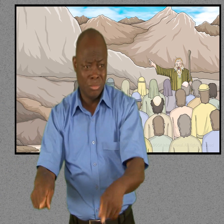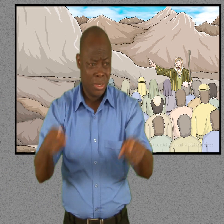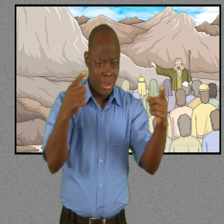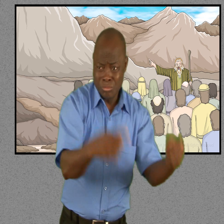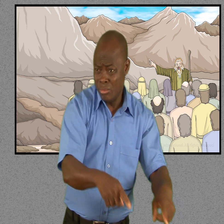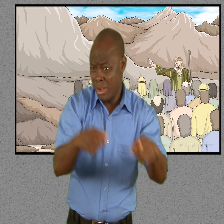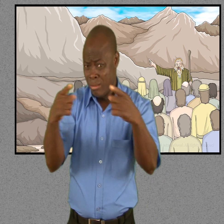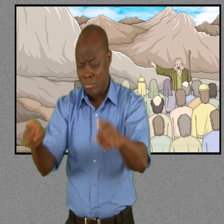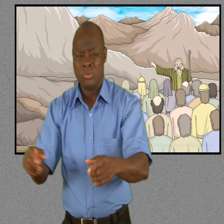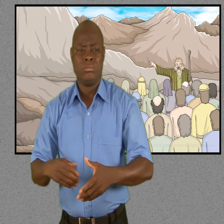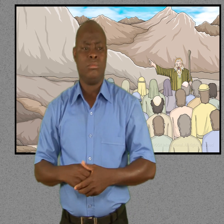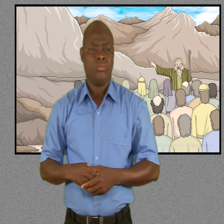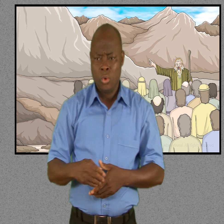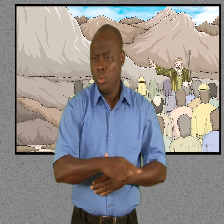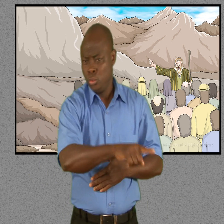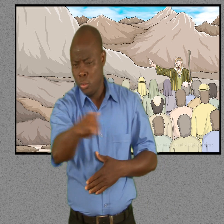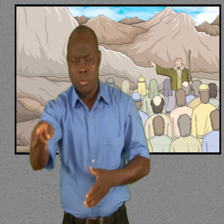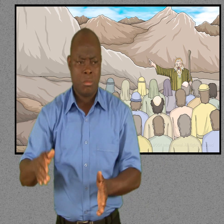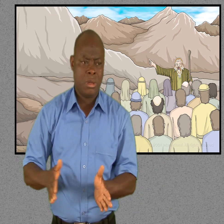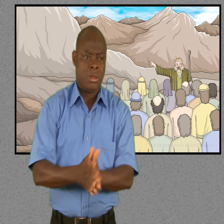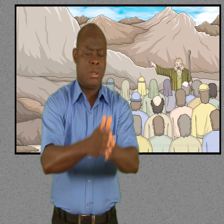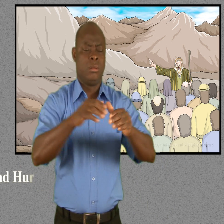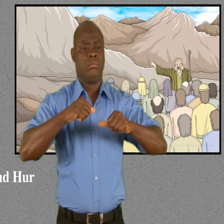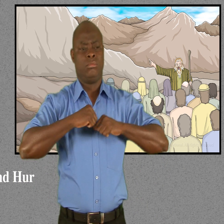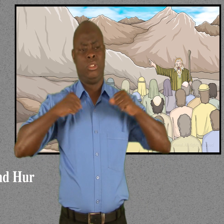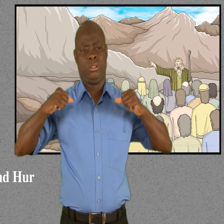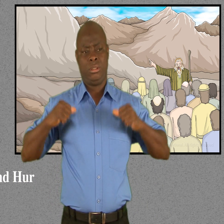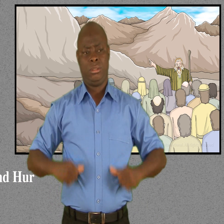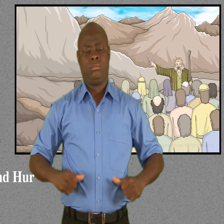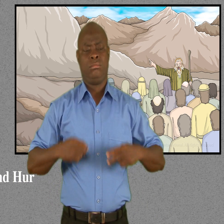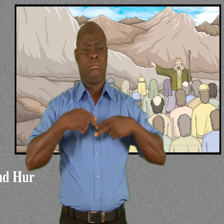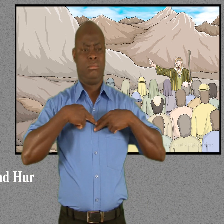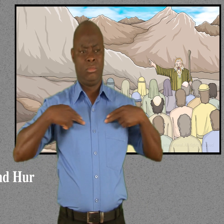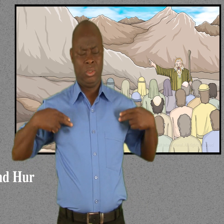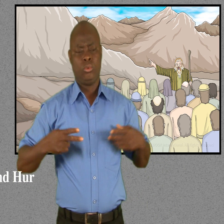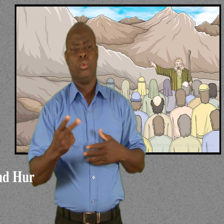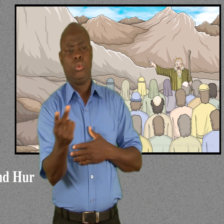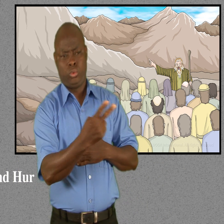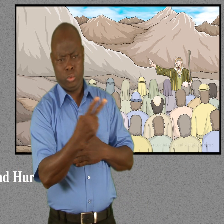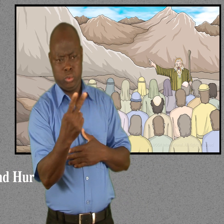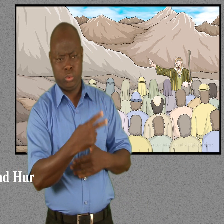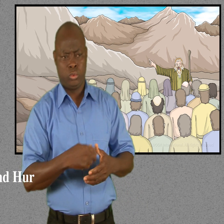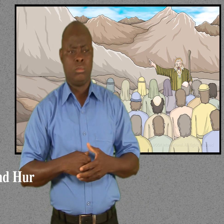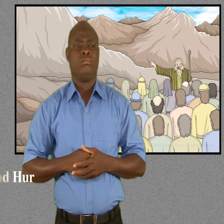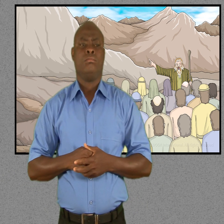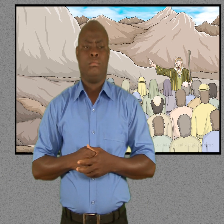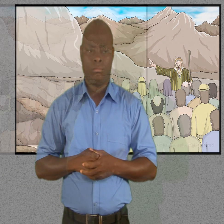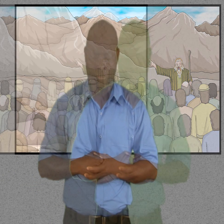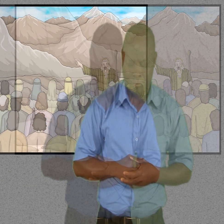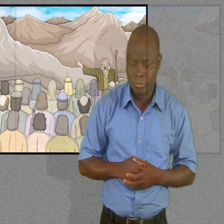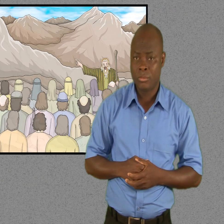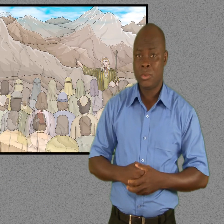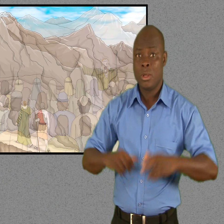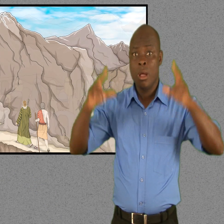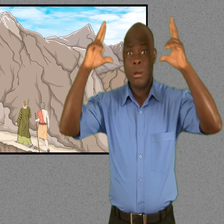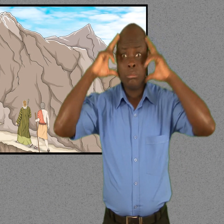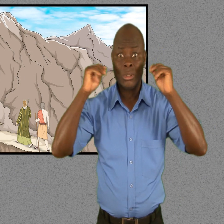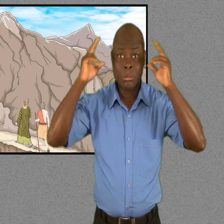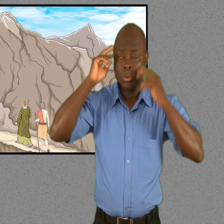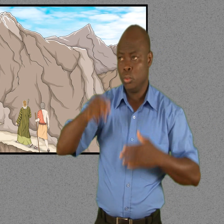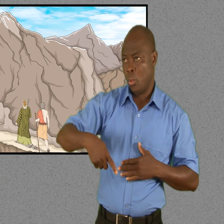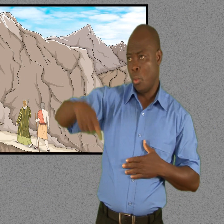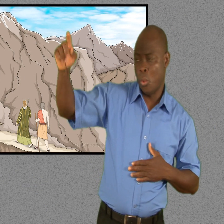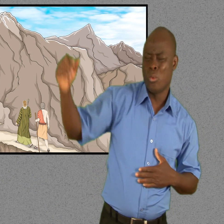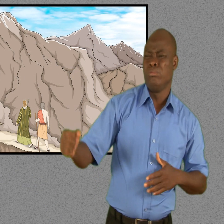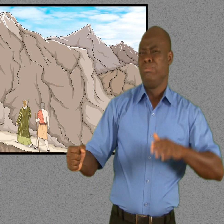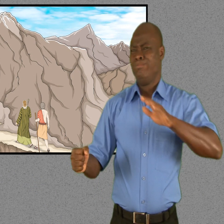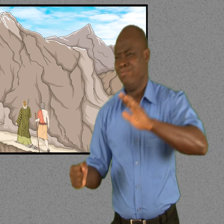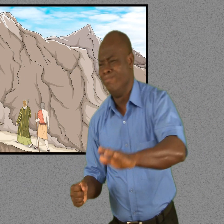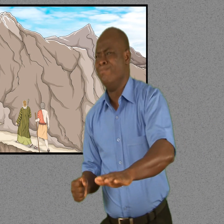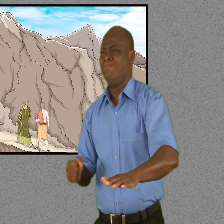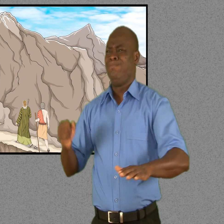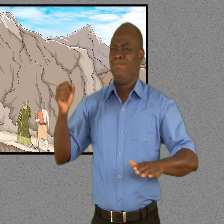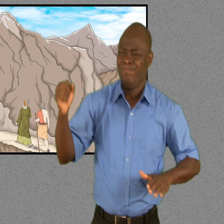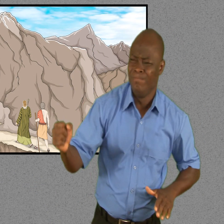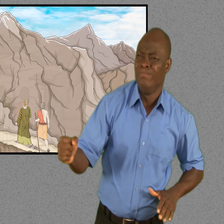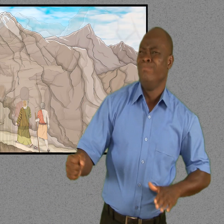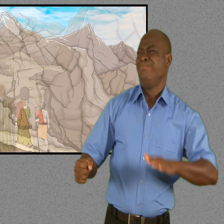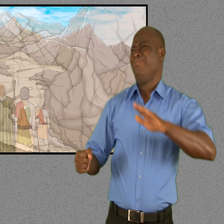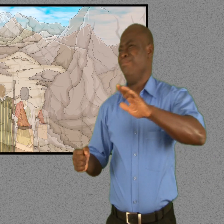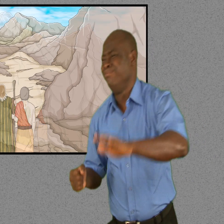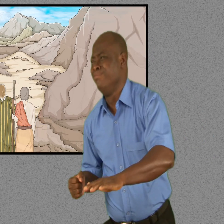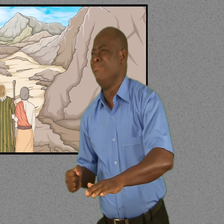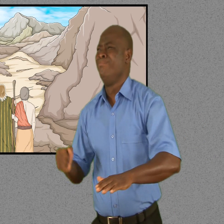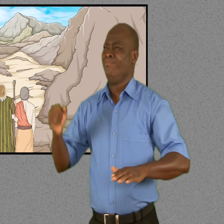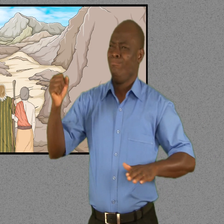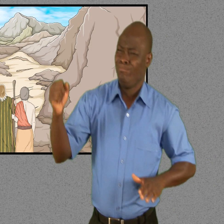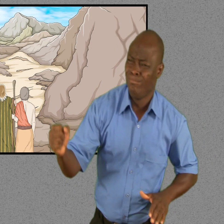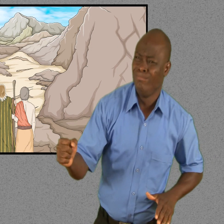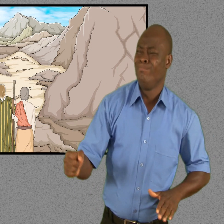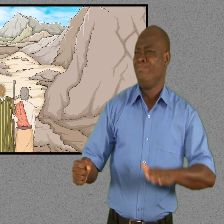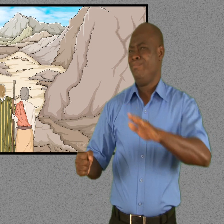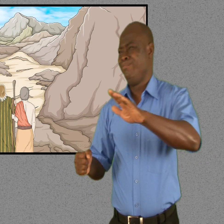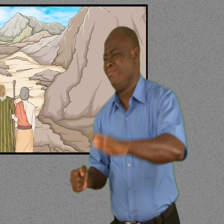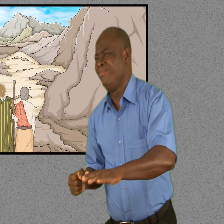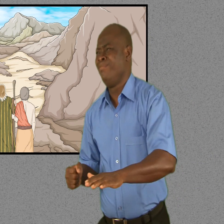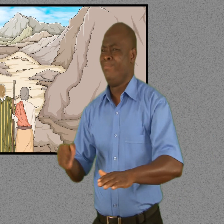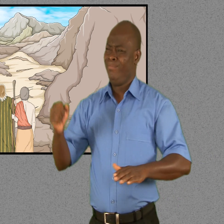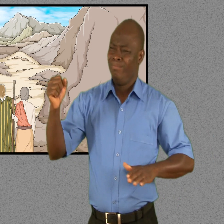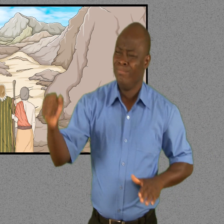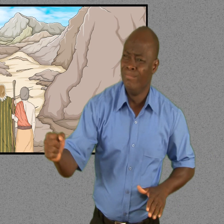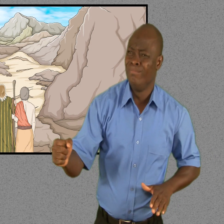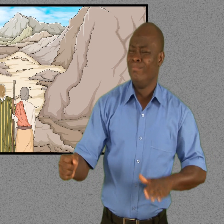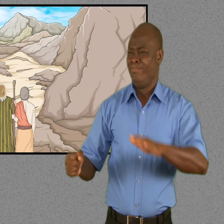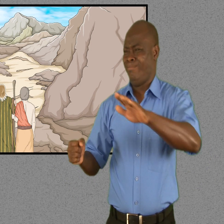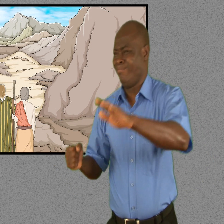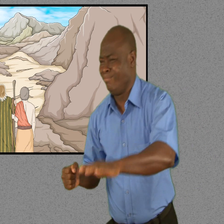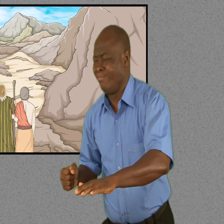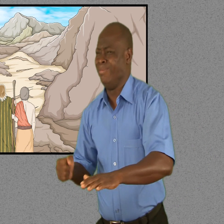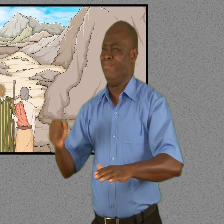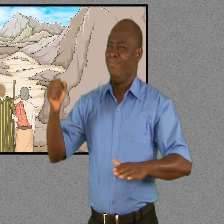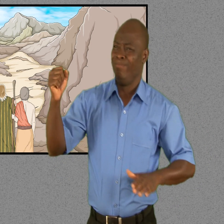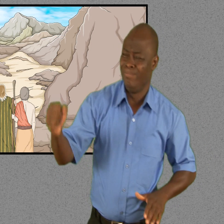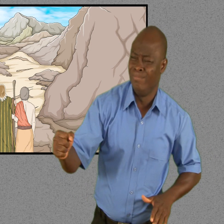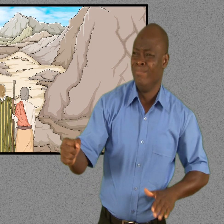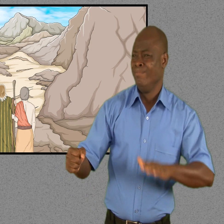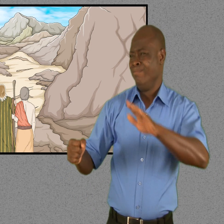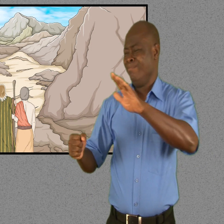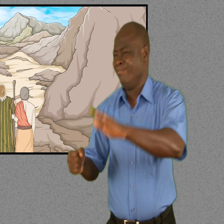Aaron and Hur are here with you. Whoever has a dispute can go to them.”